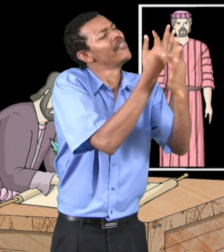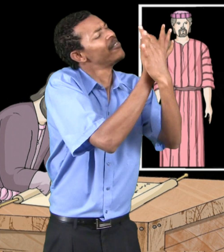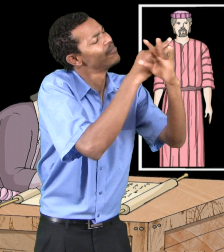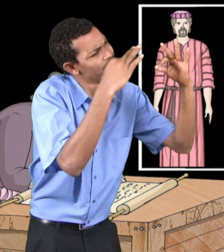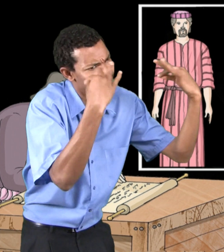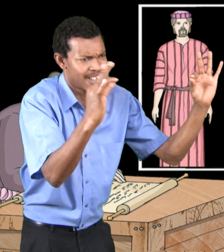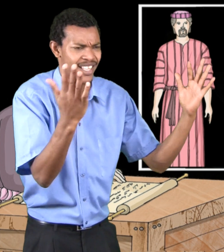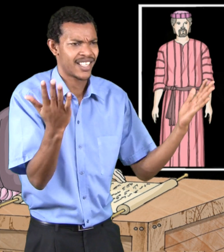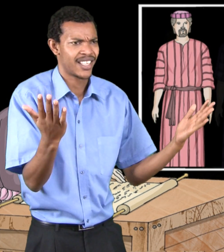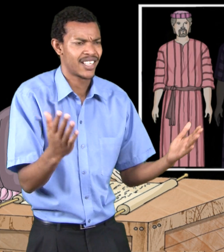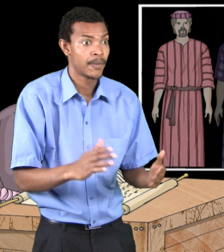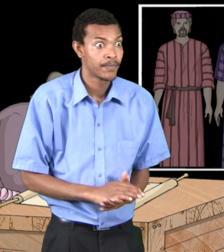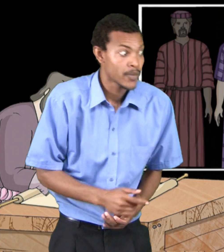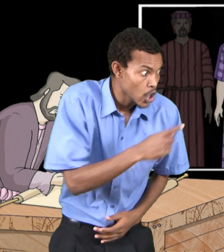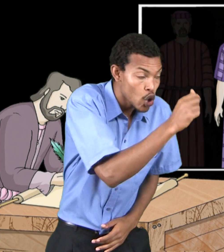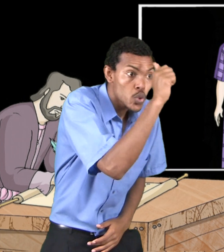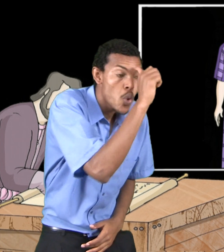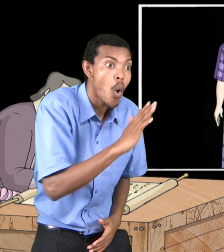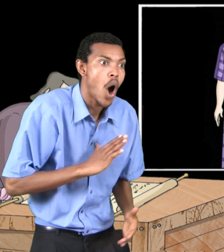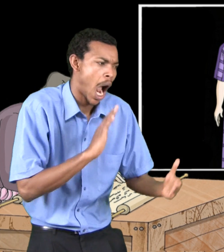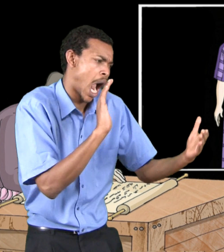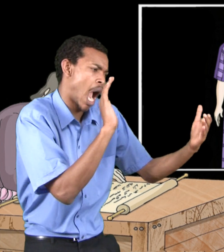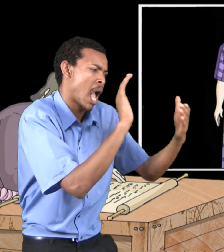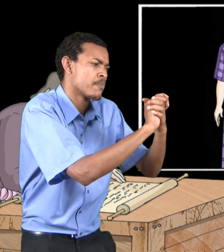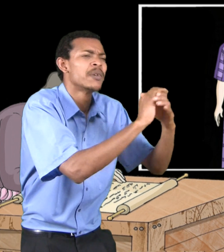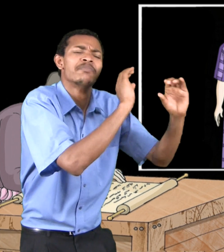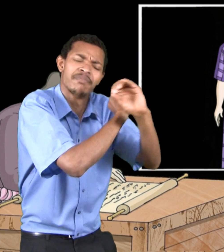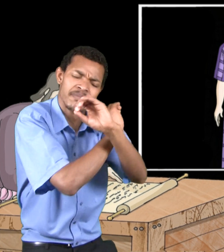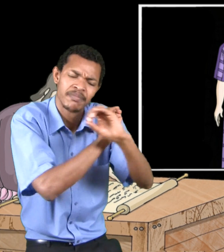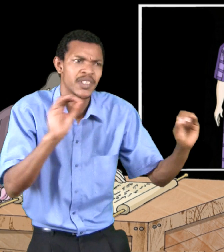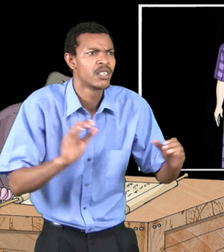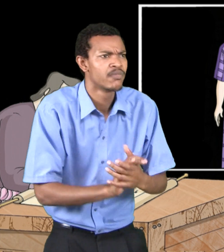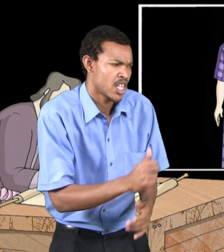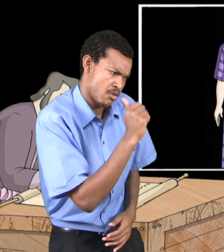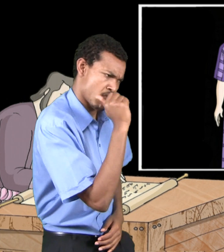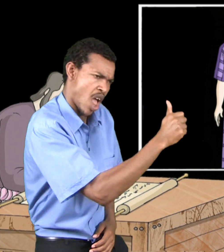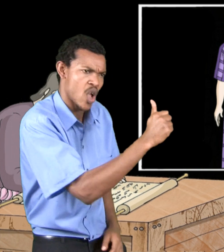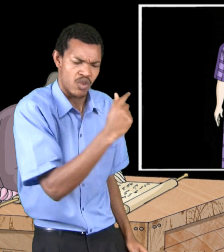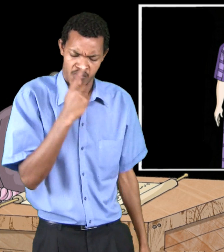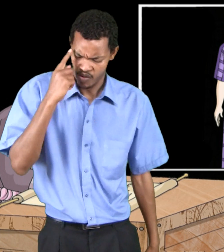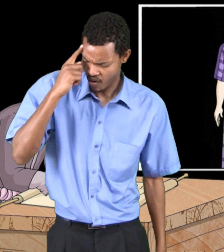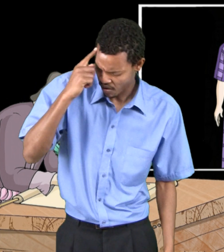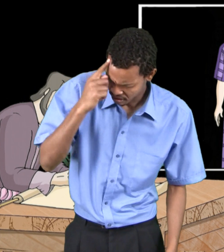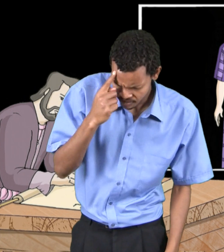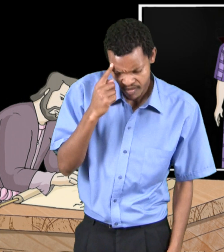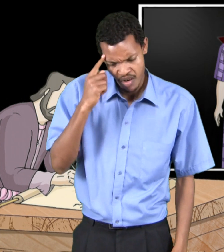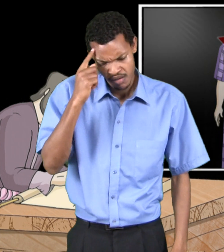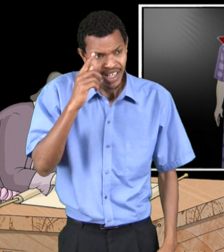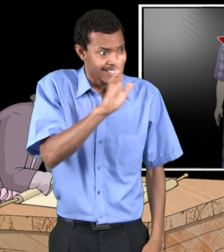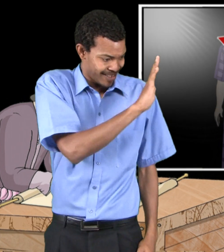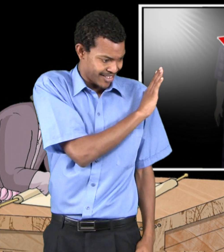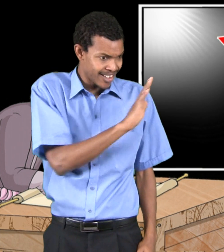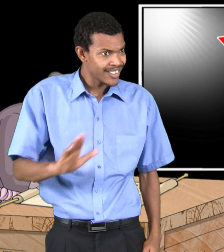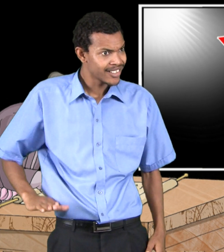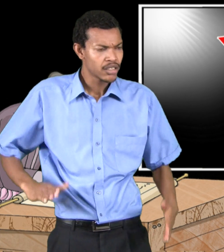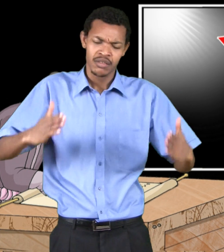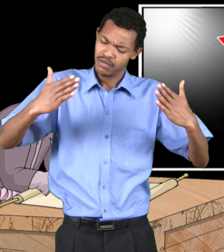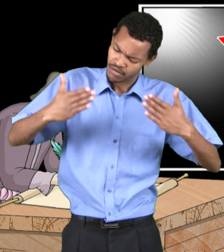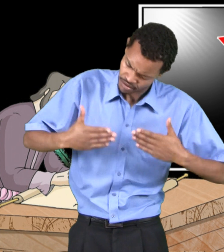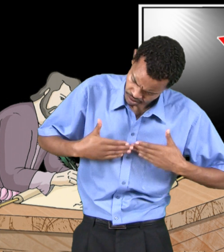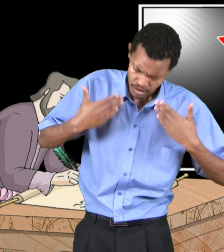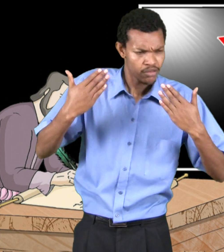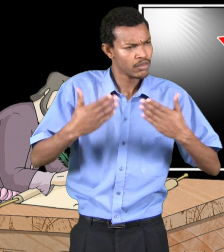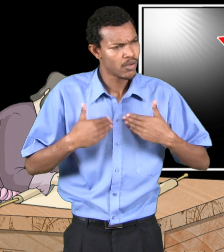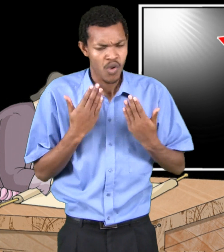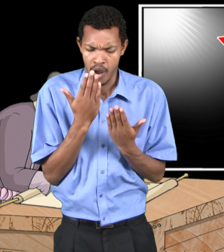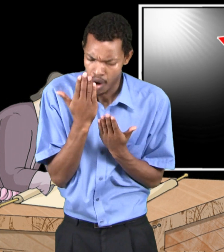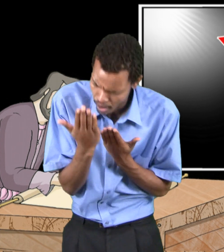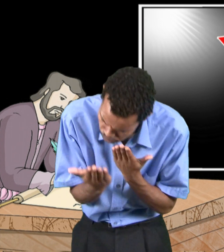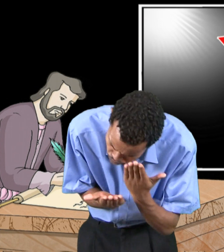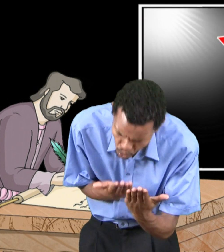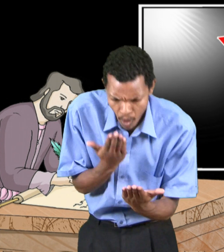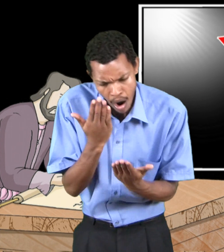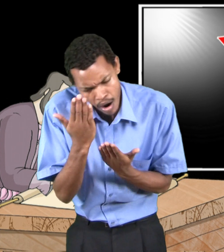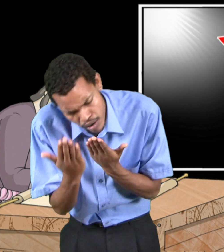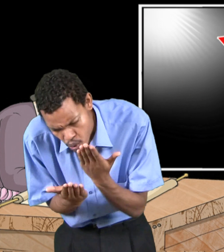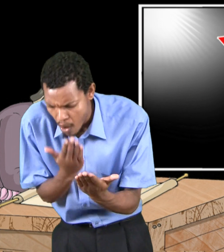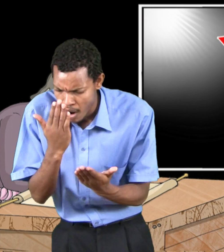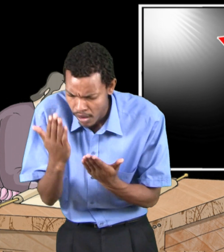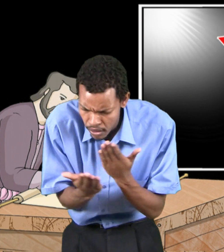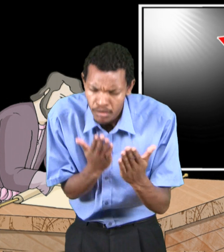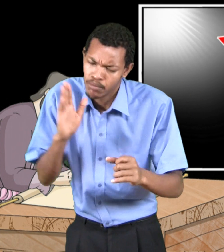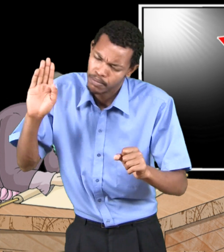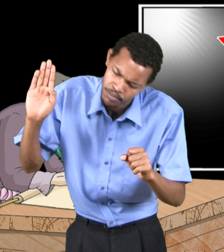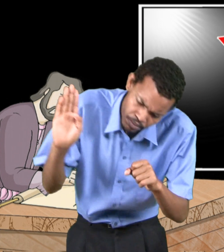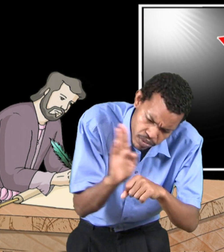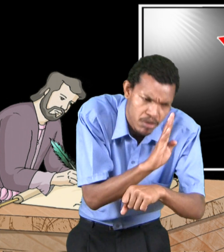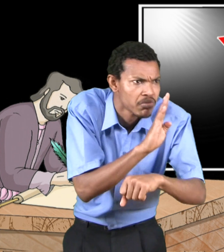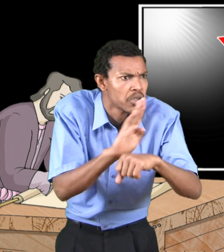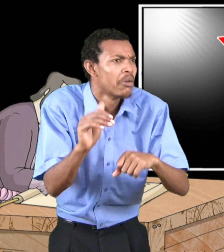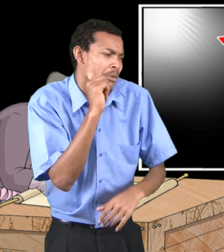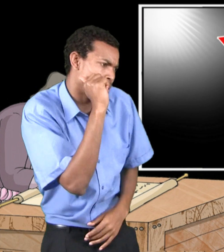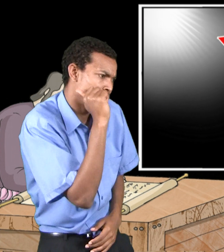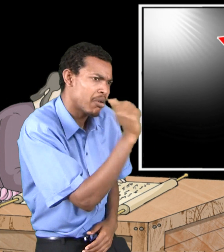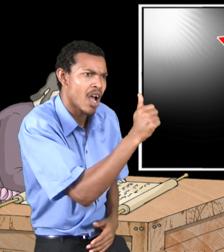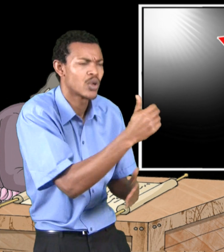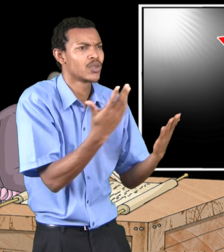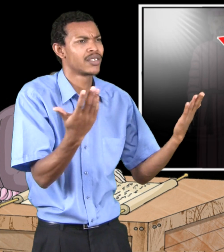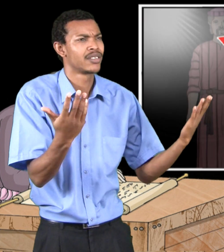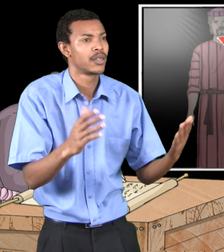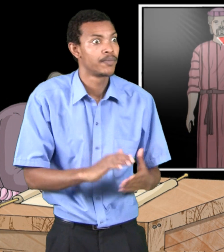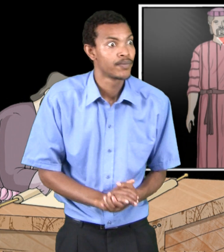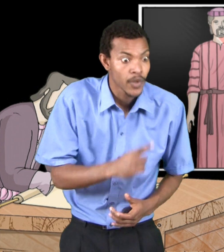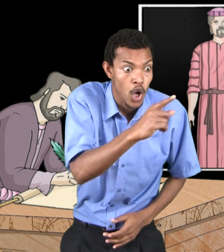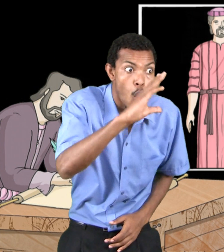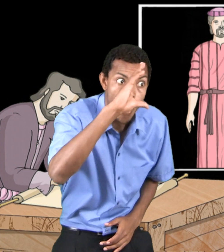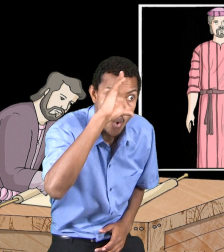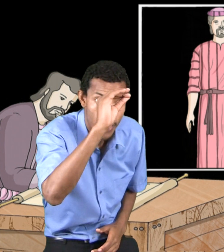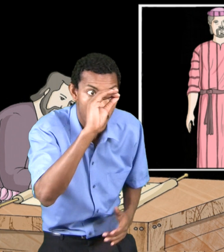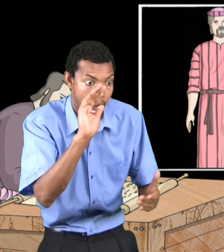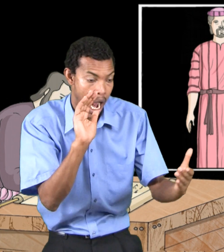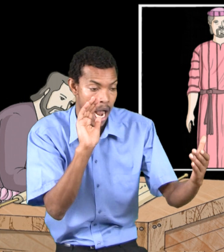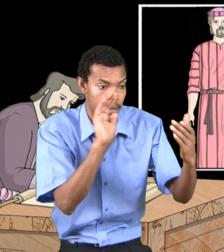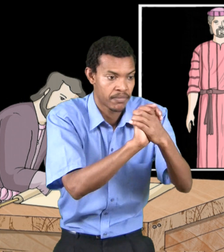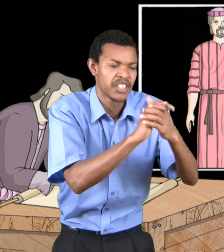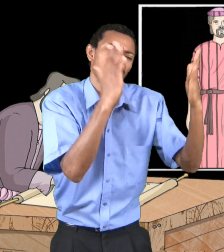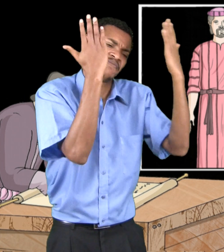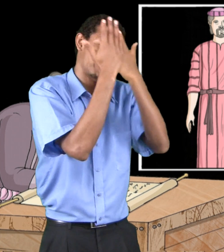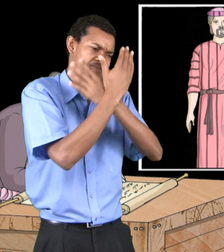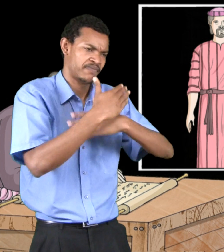The unmarried man is concerned about the work of the Lord, how he can please the Lord.